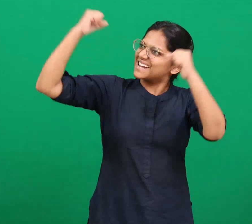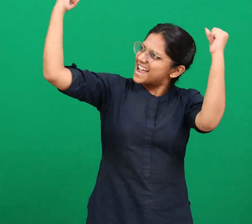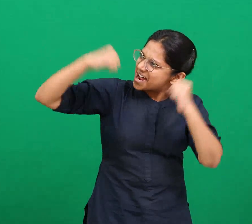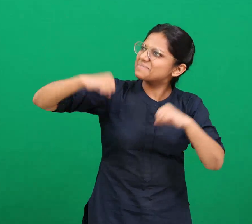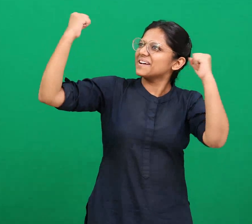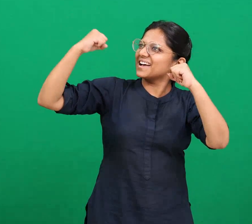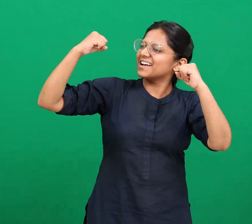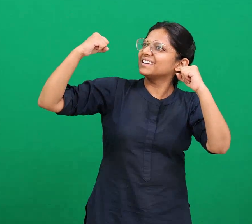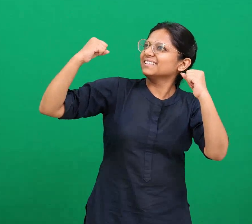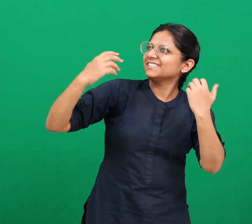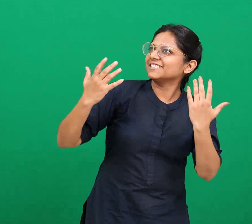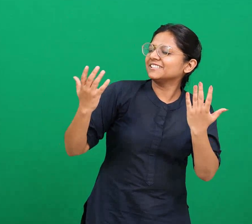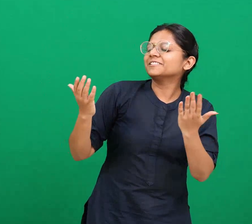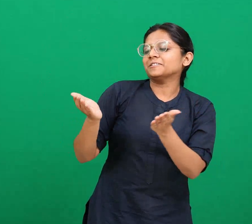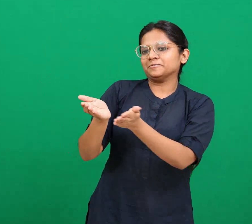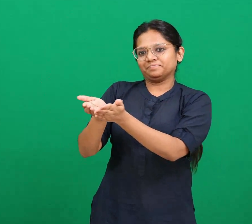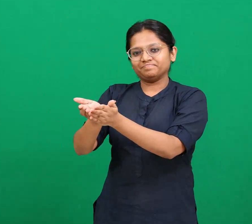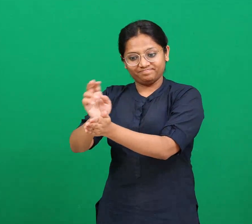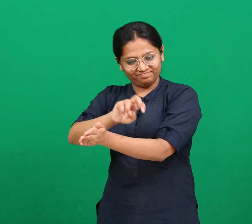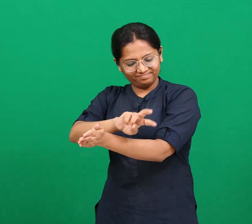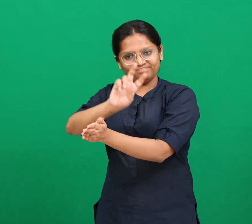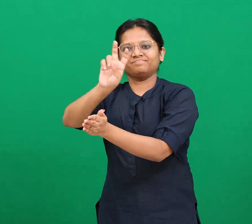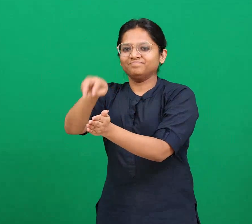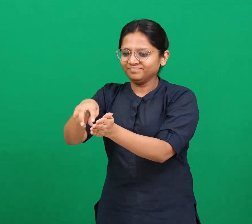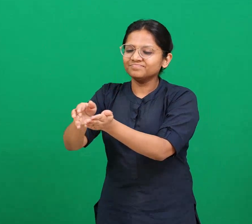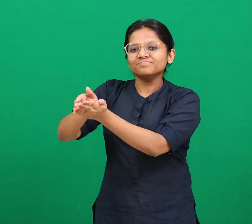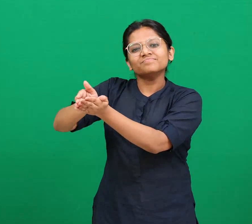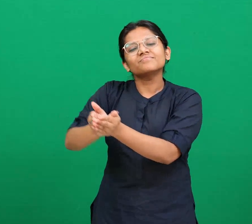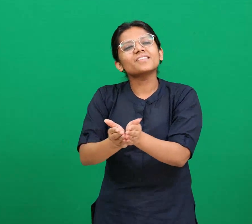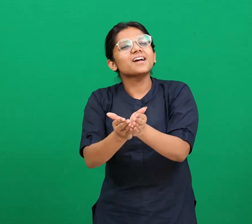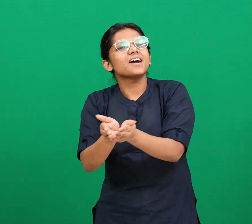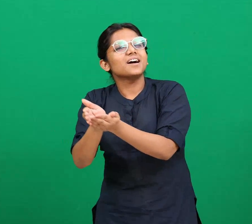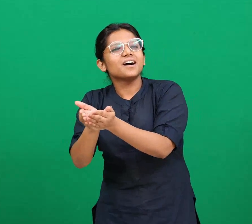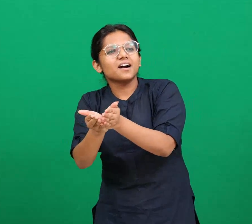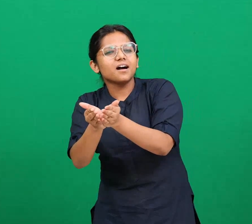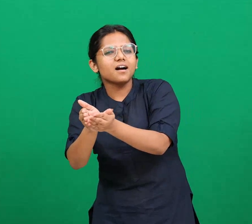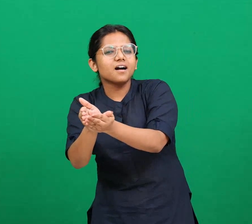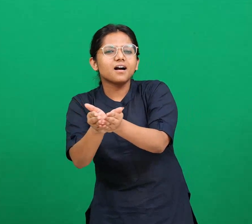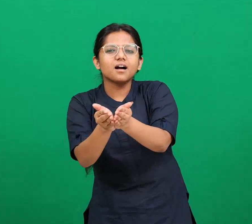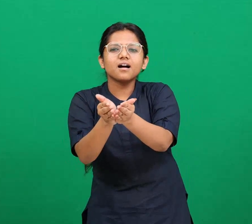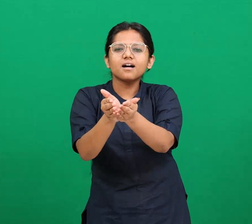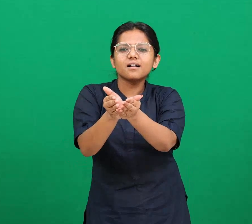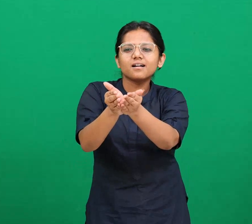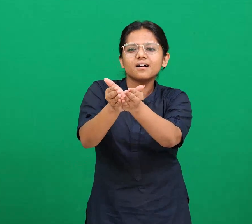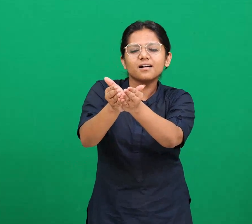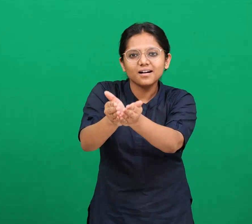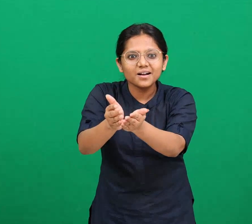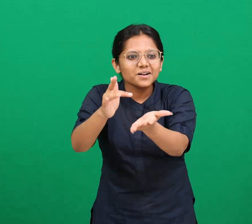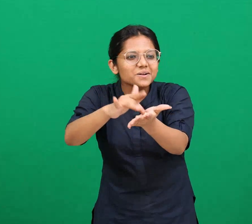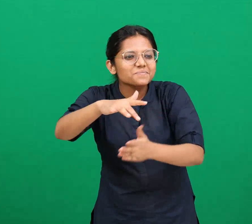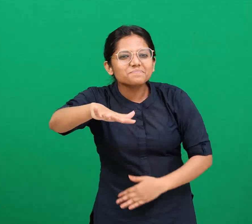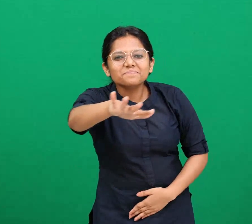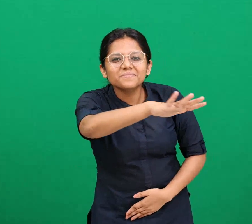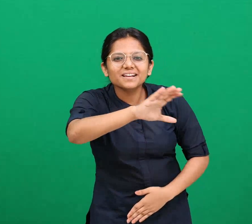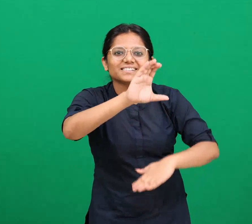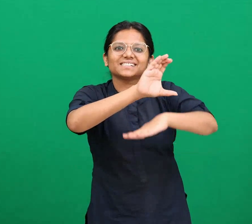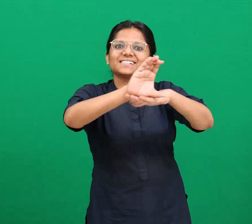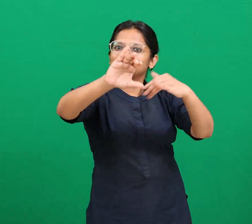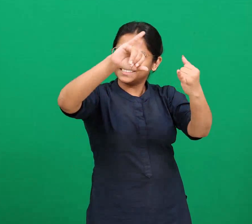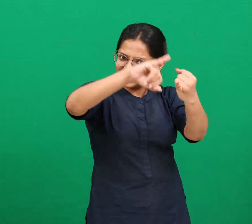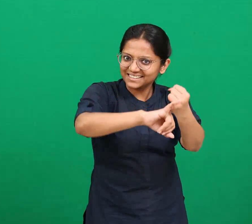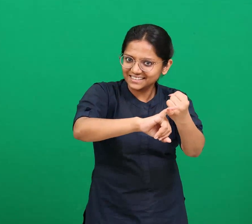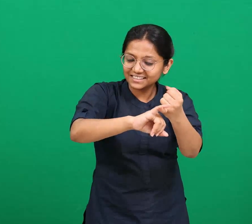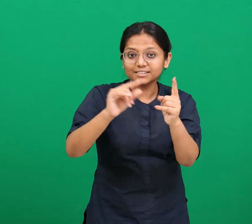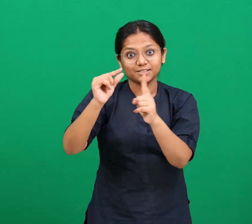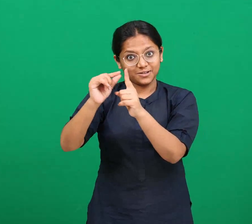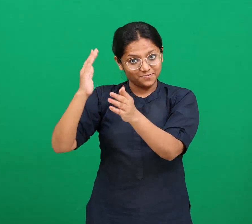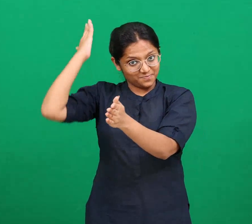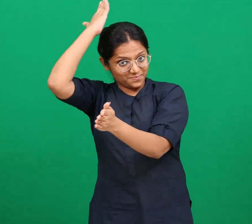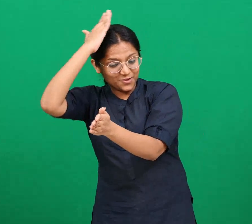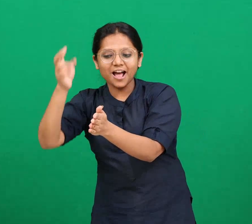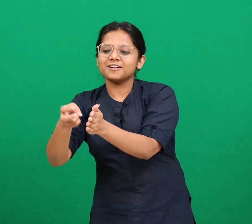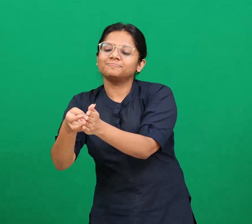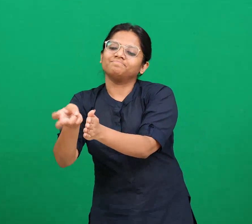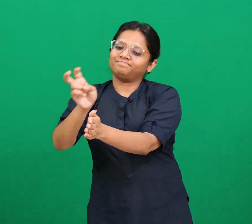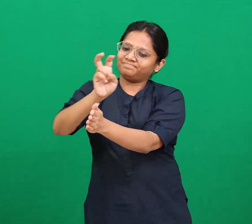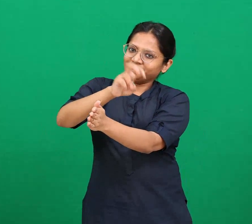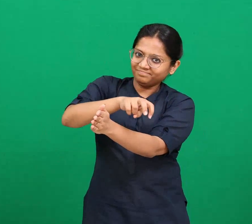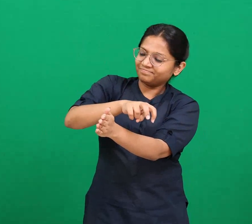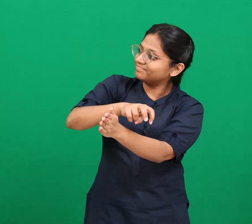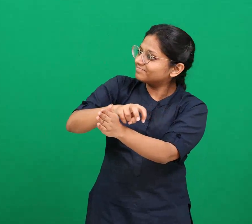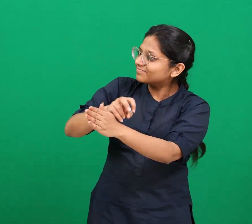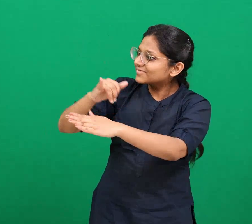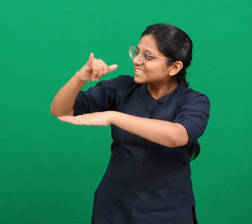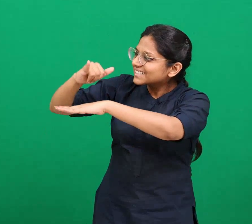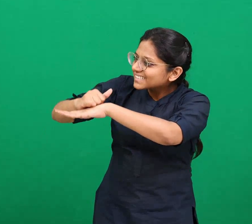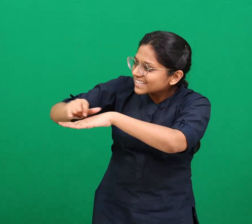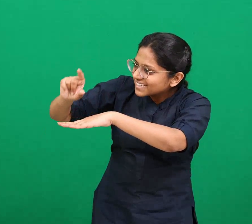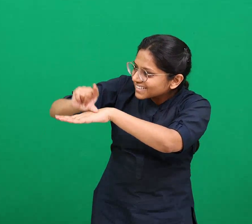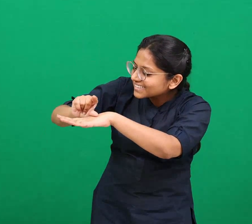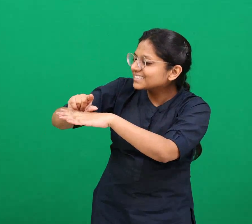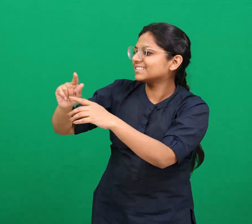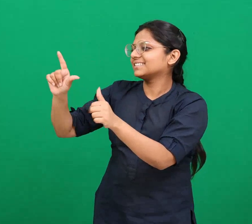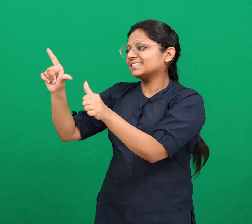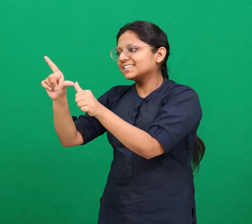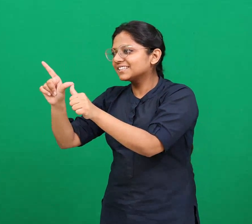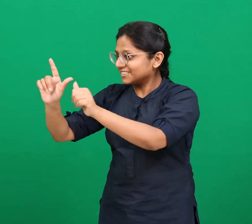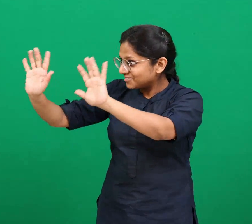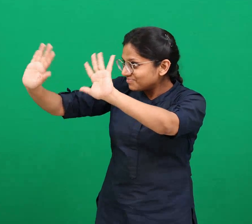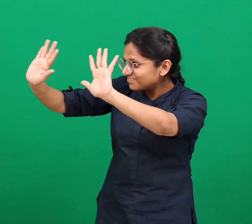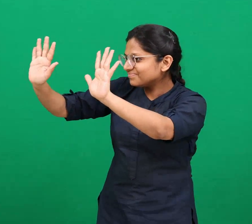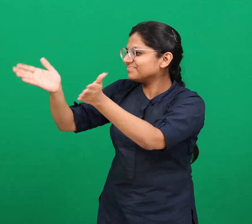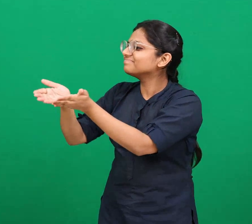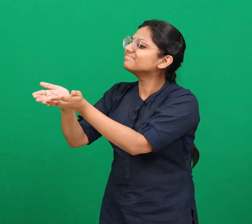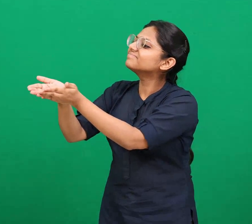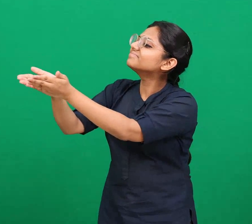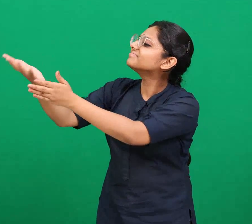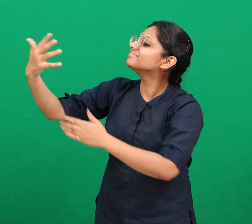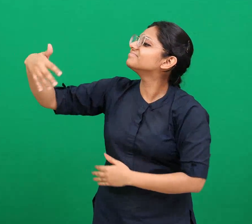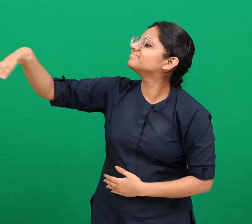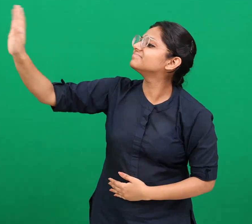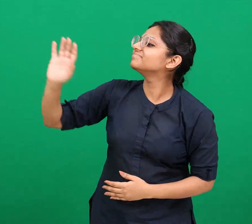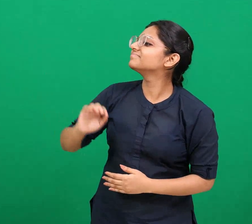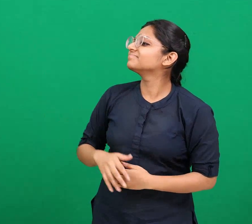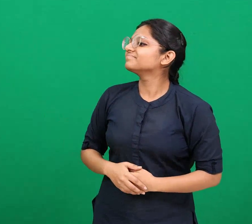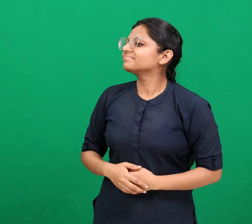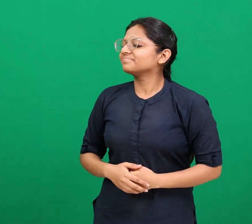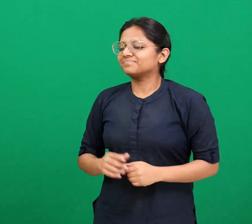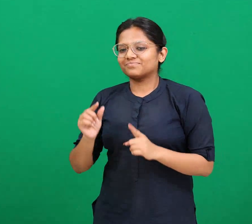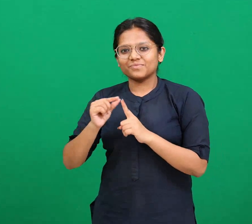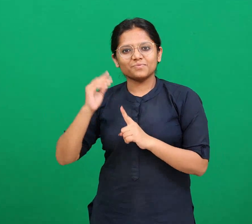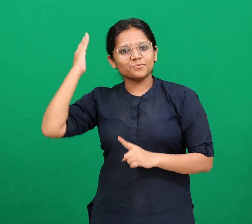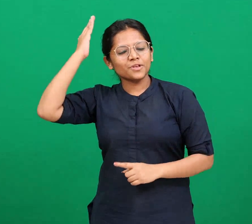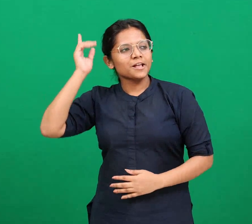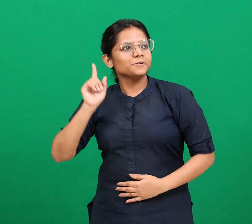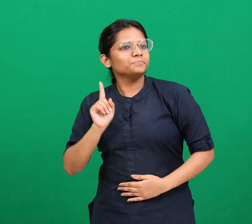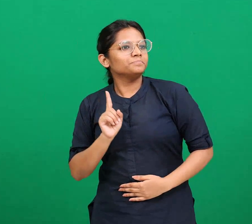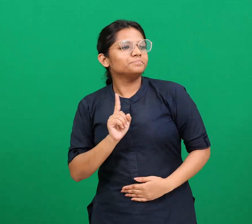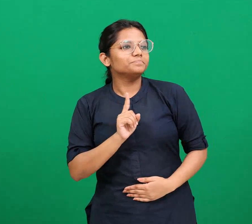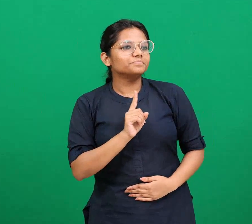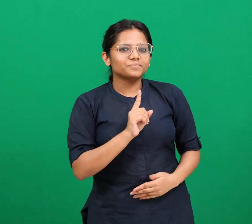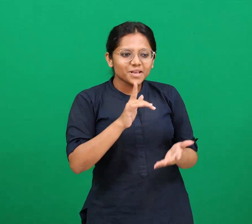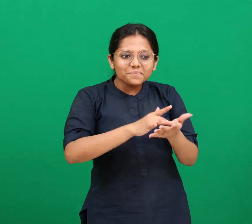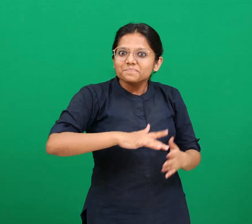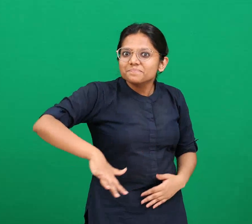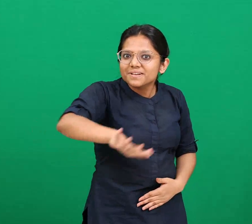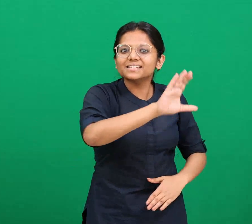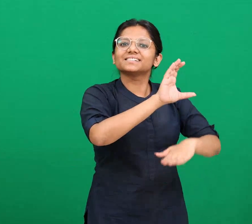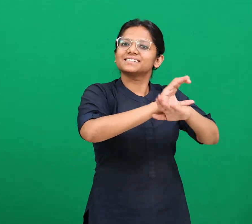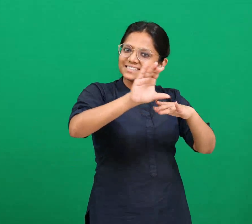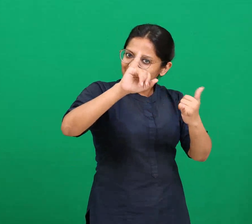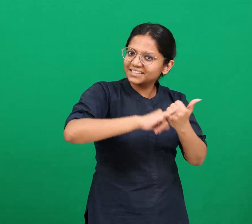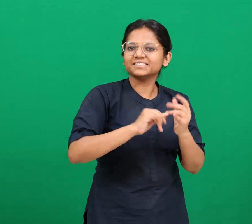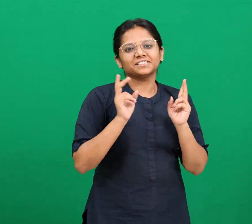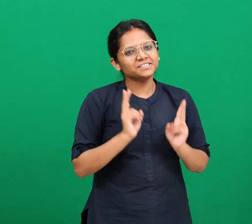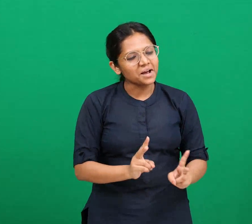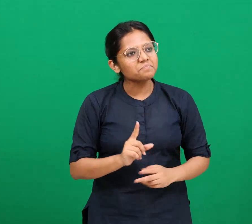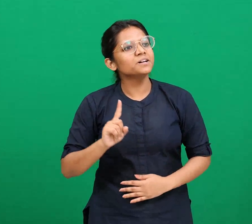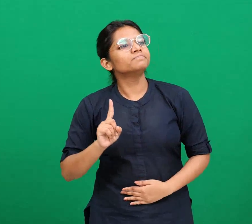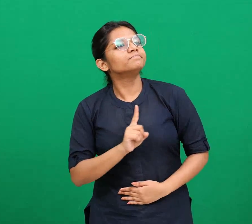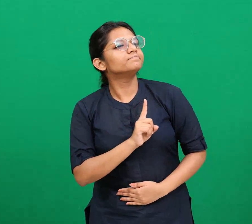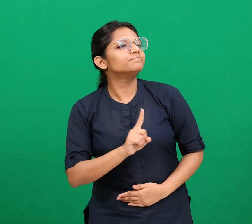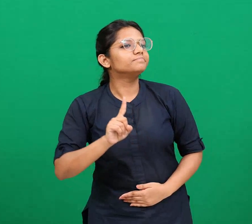When they reached Ephesus, Paul parted ways with Priscilla and Aquila.